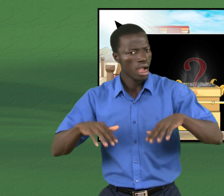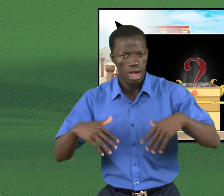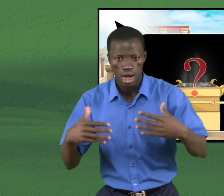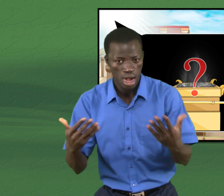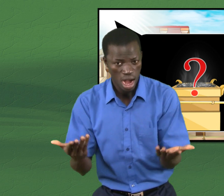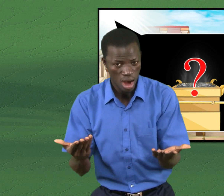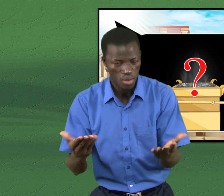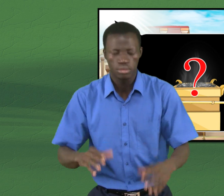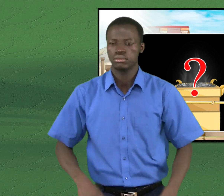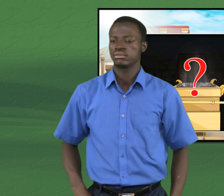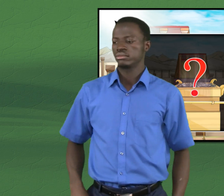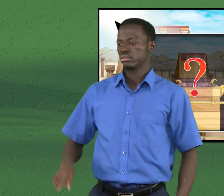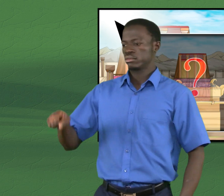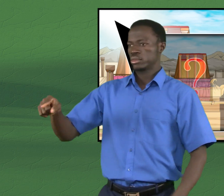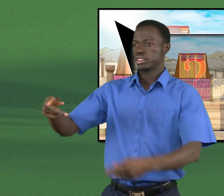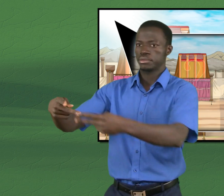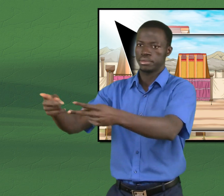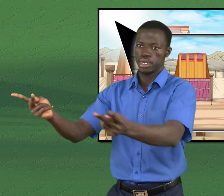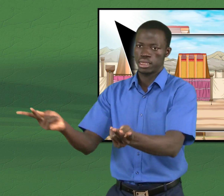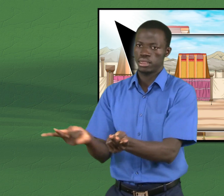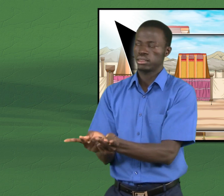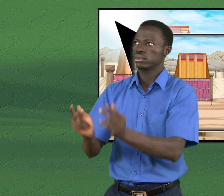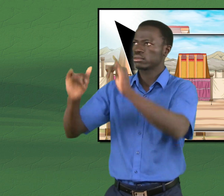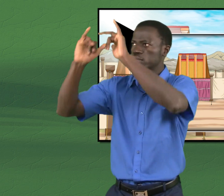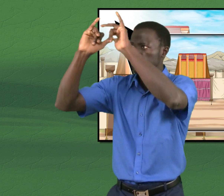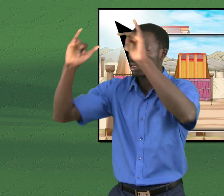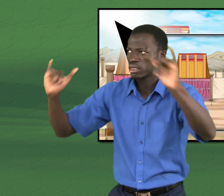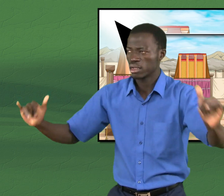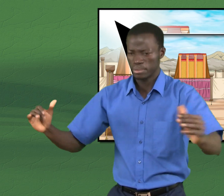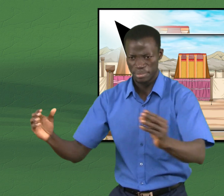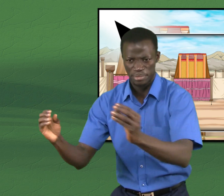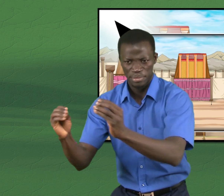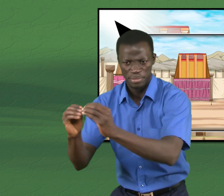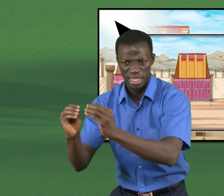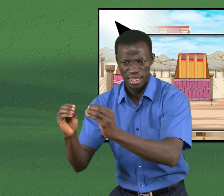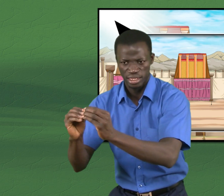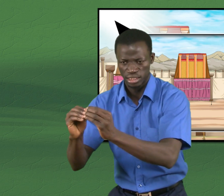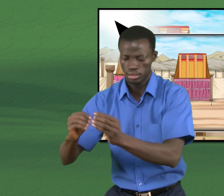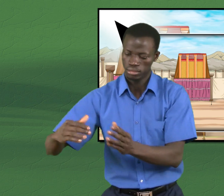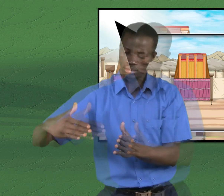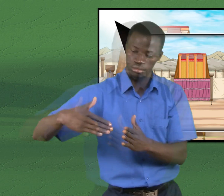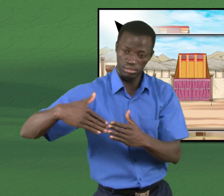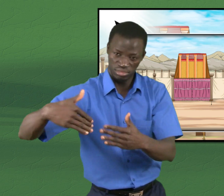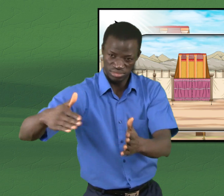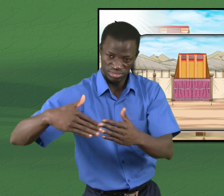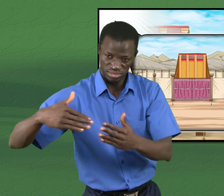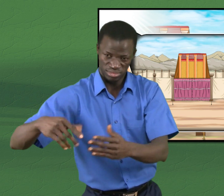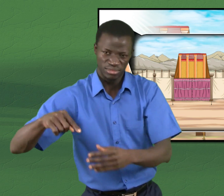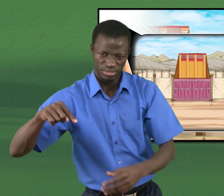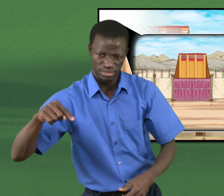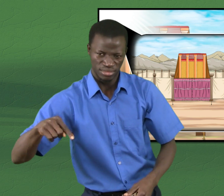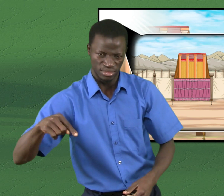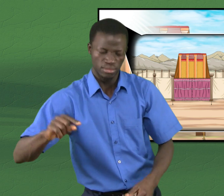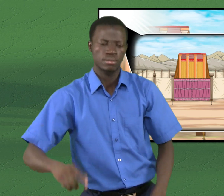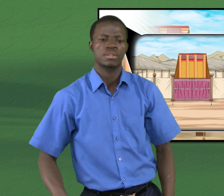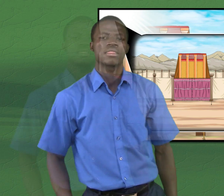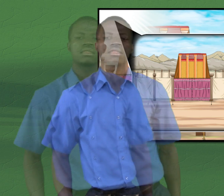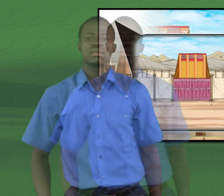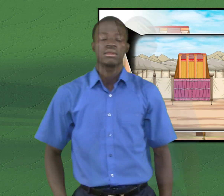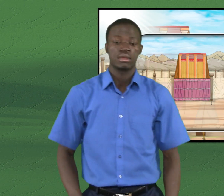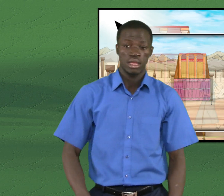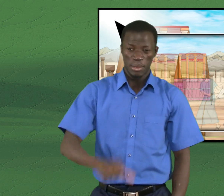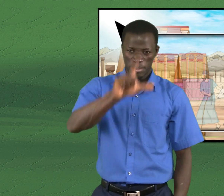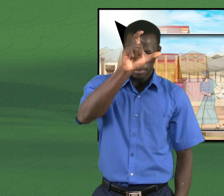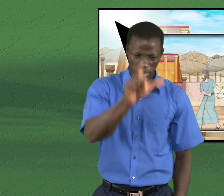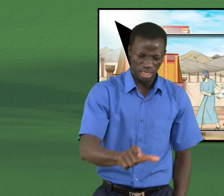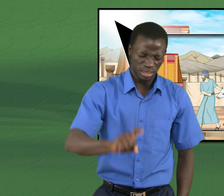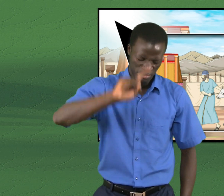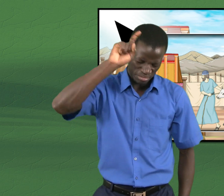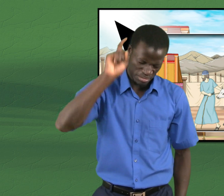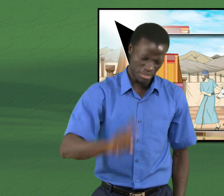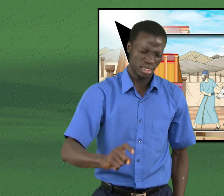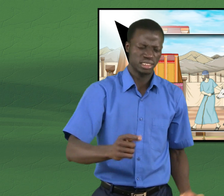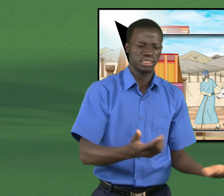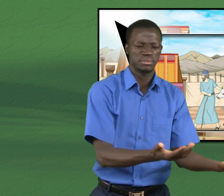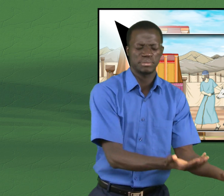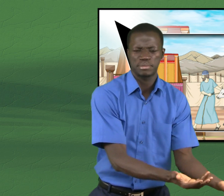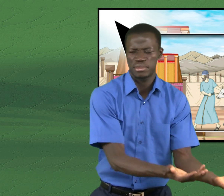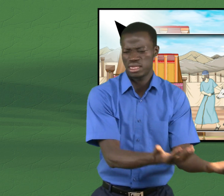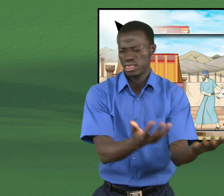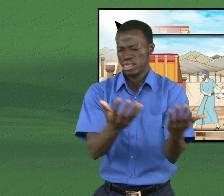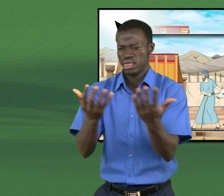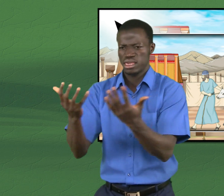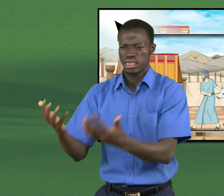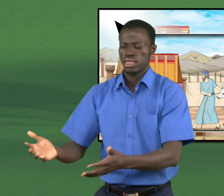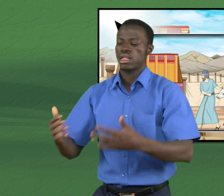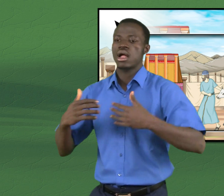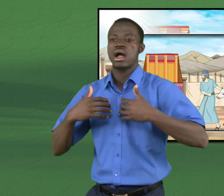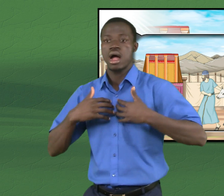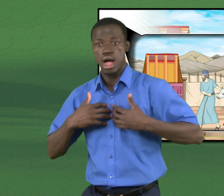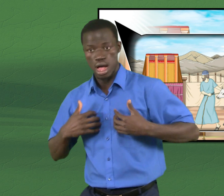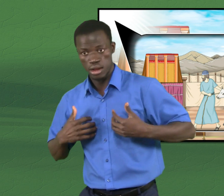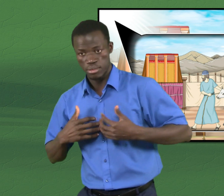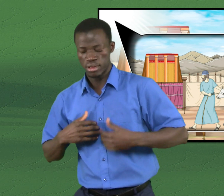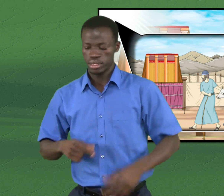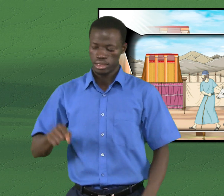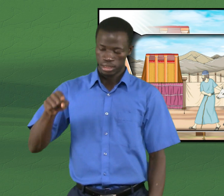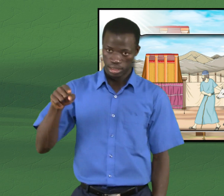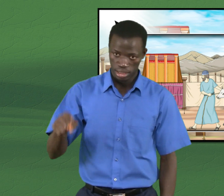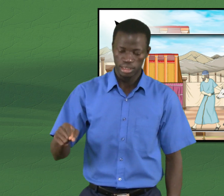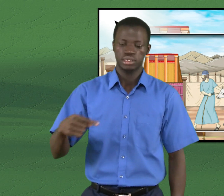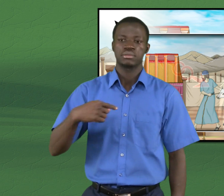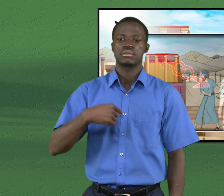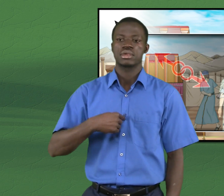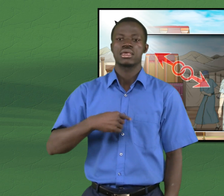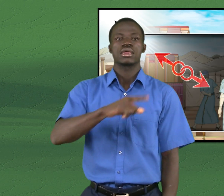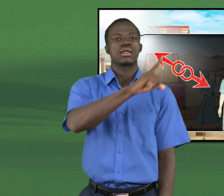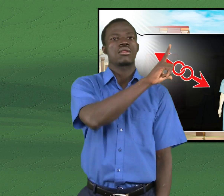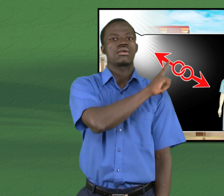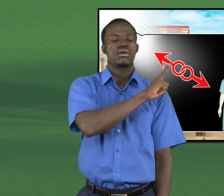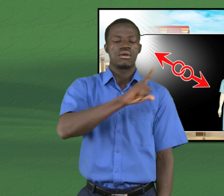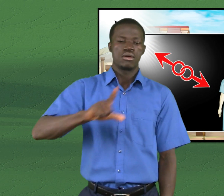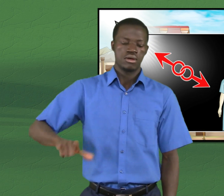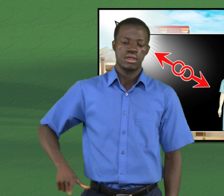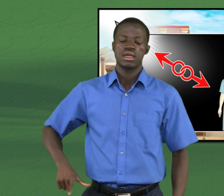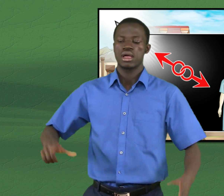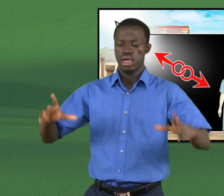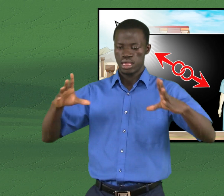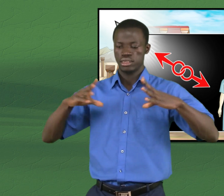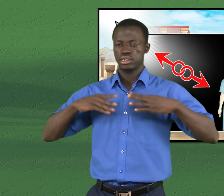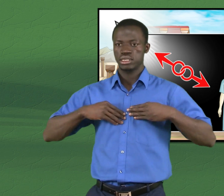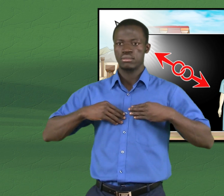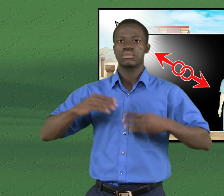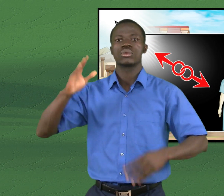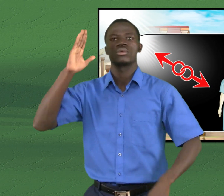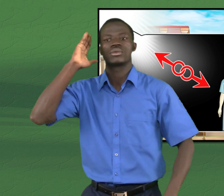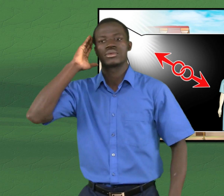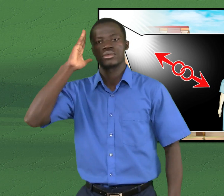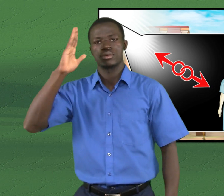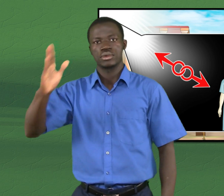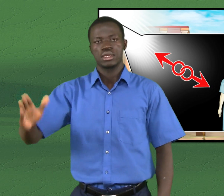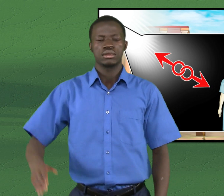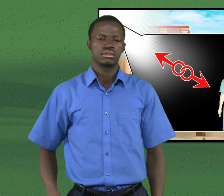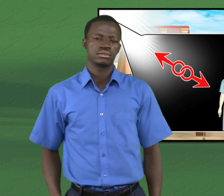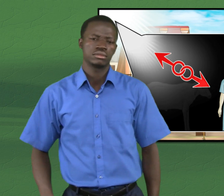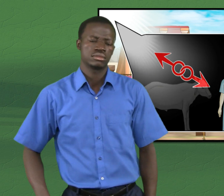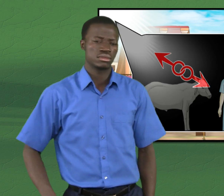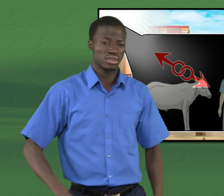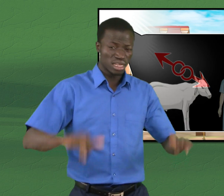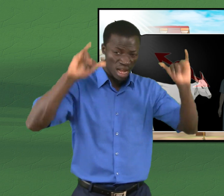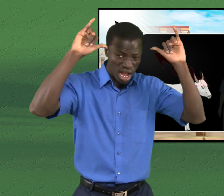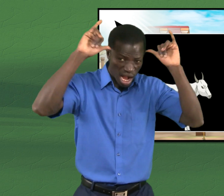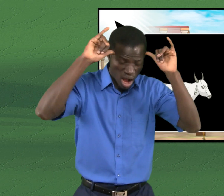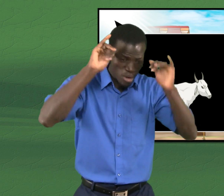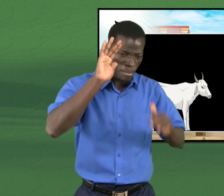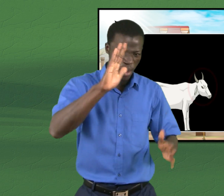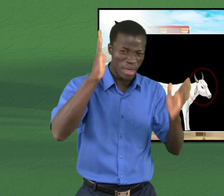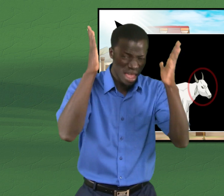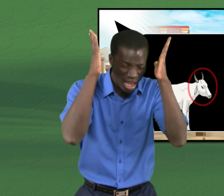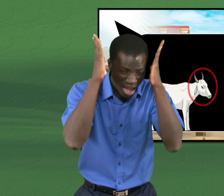He must bring it to the entrance to the Tent of Meeting for its acceptance before the LORD.